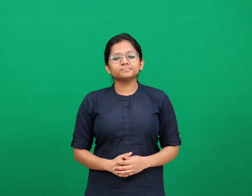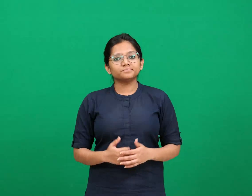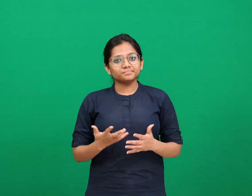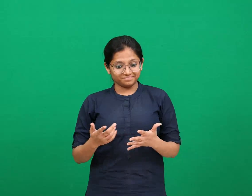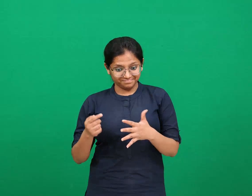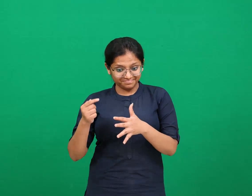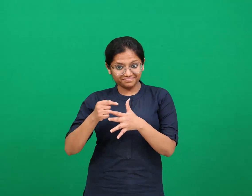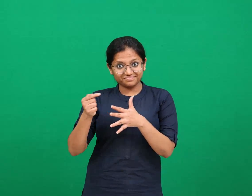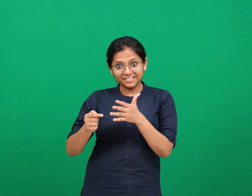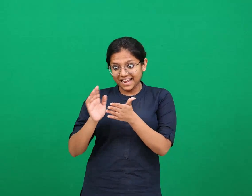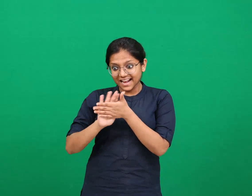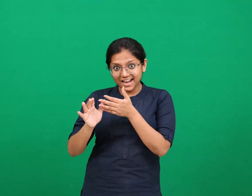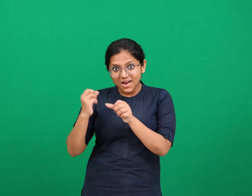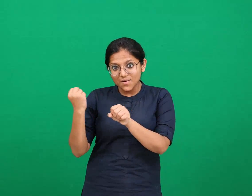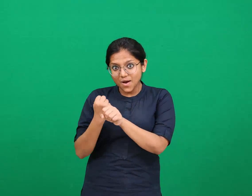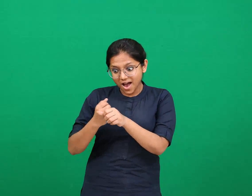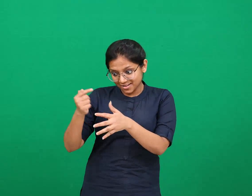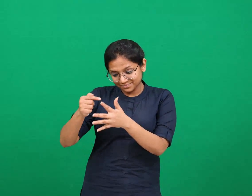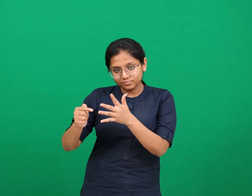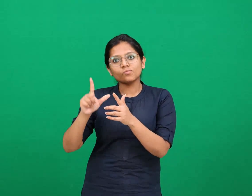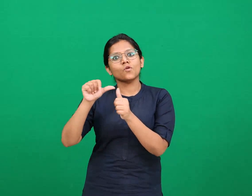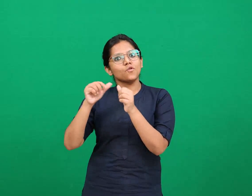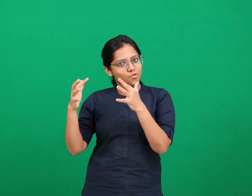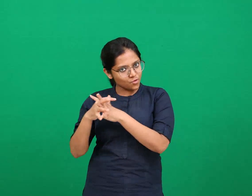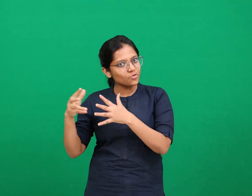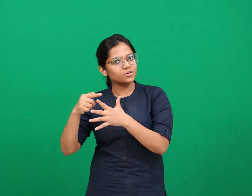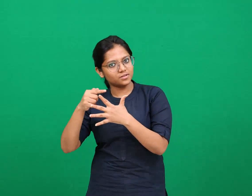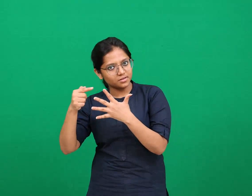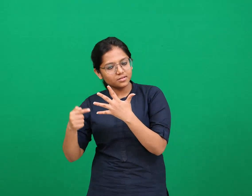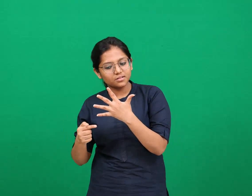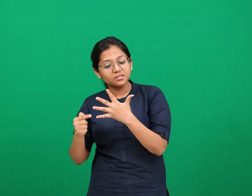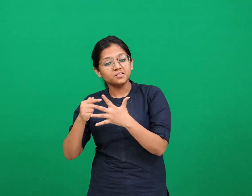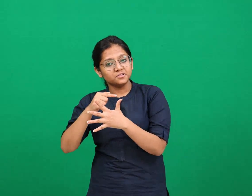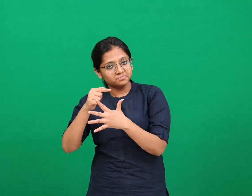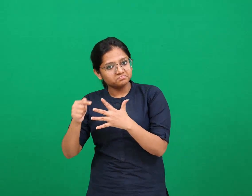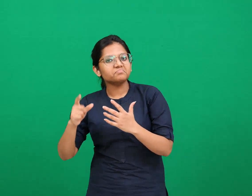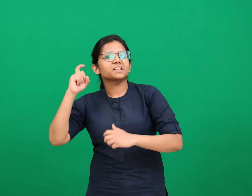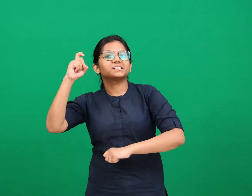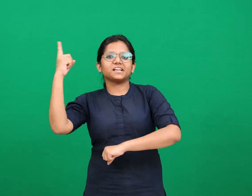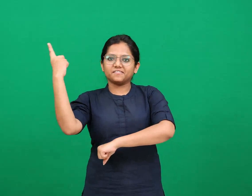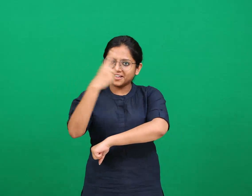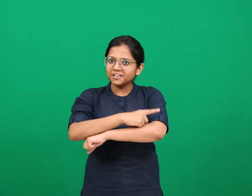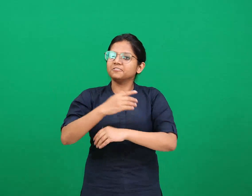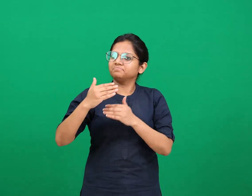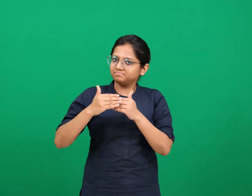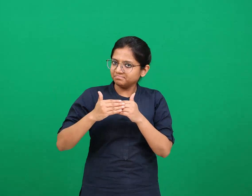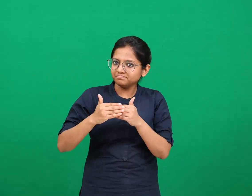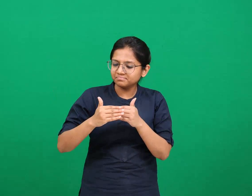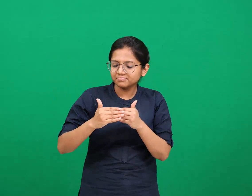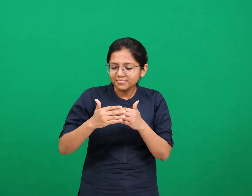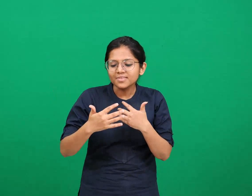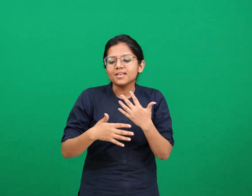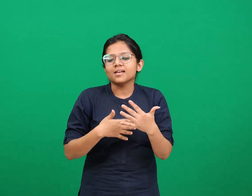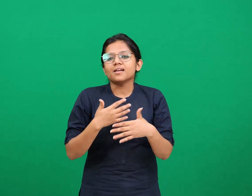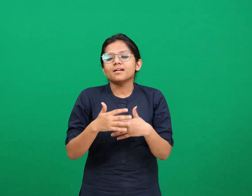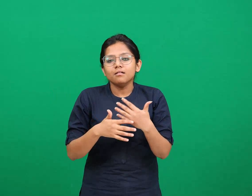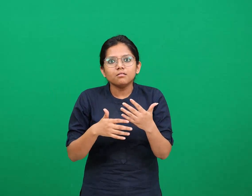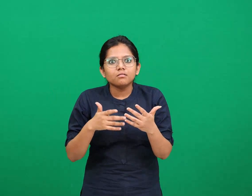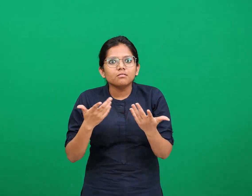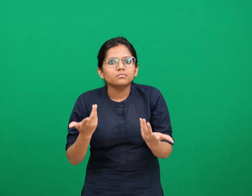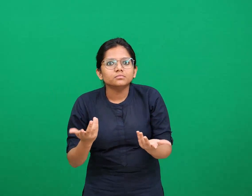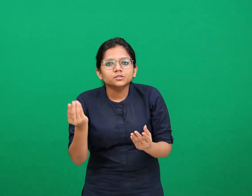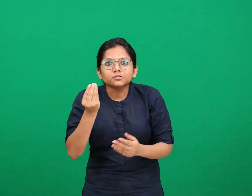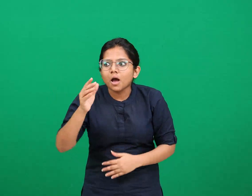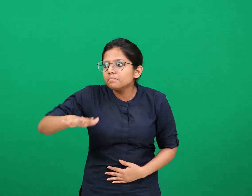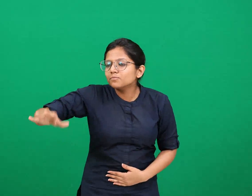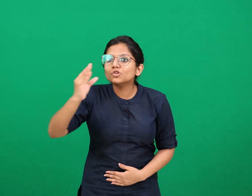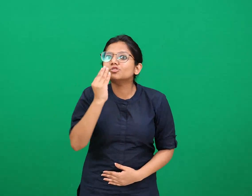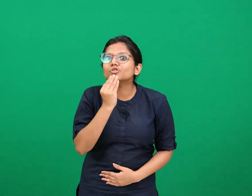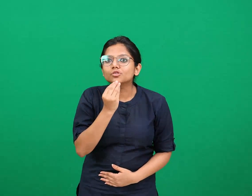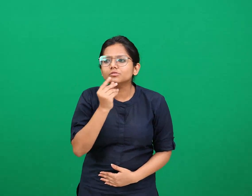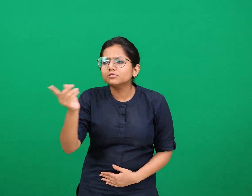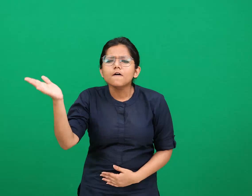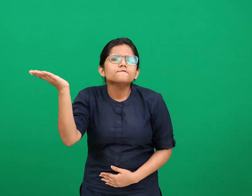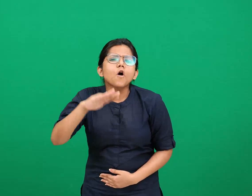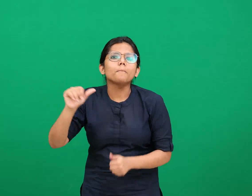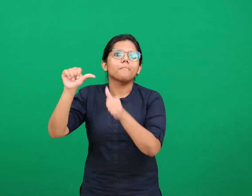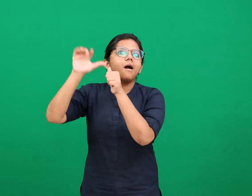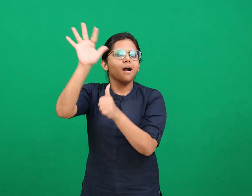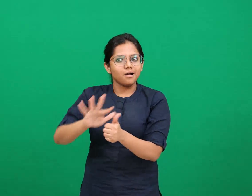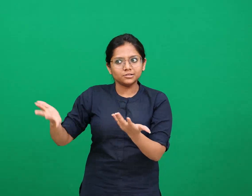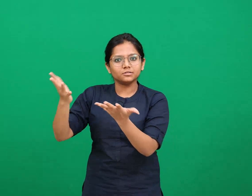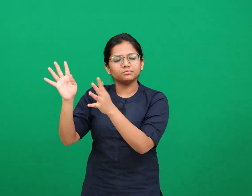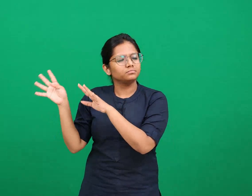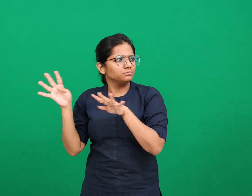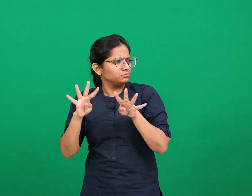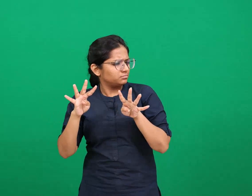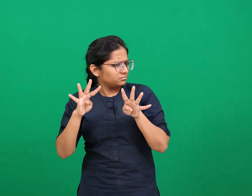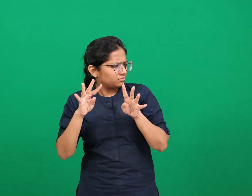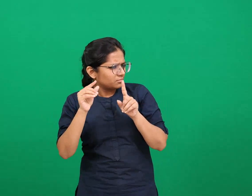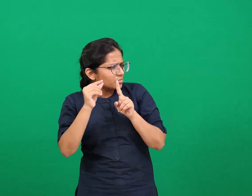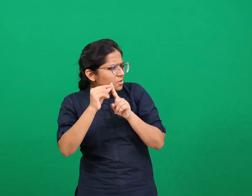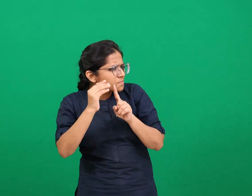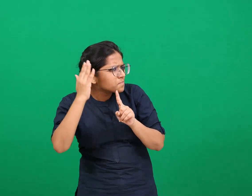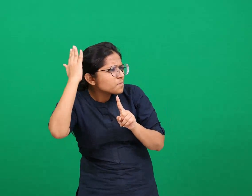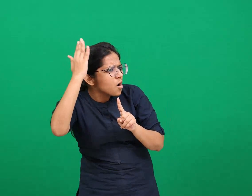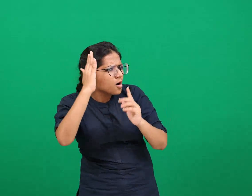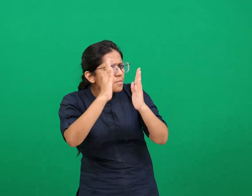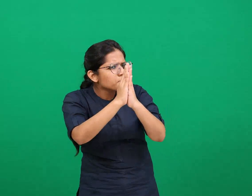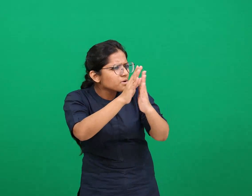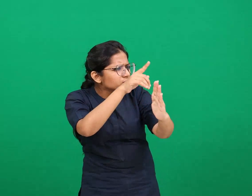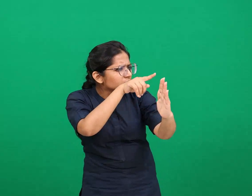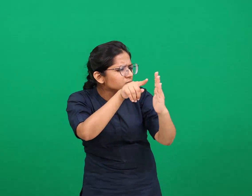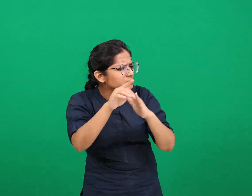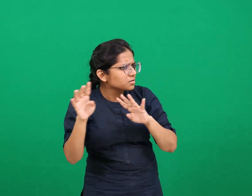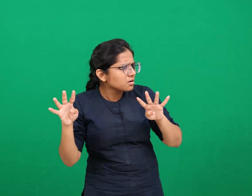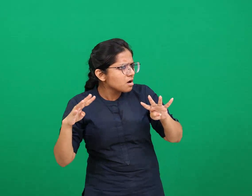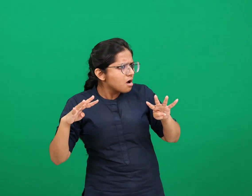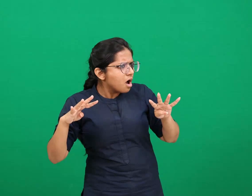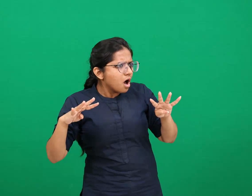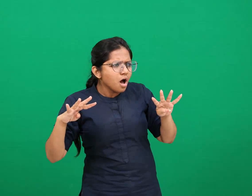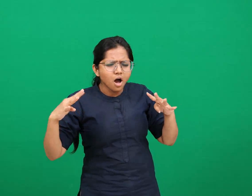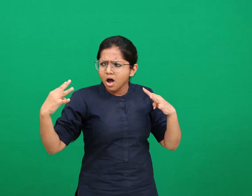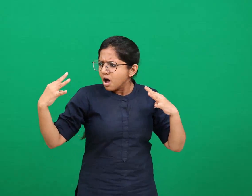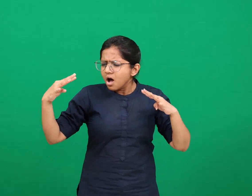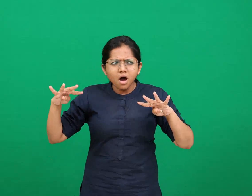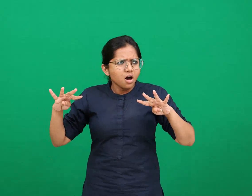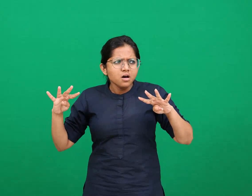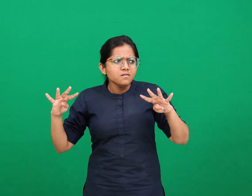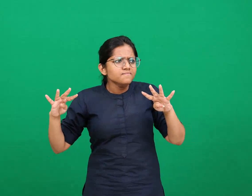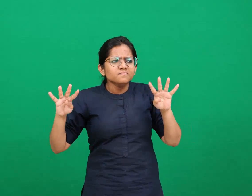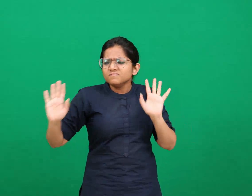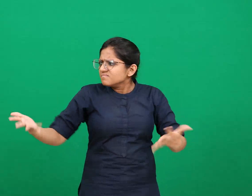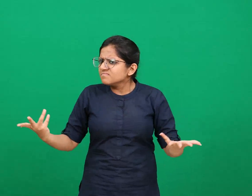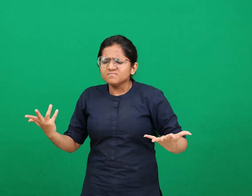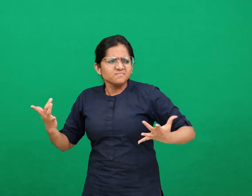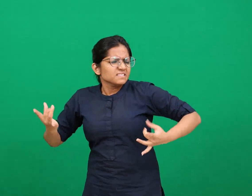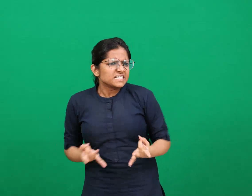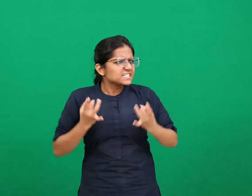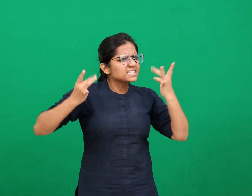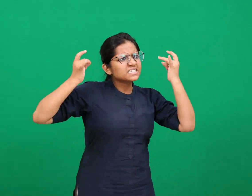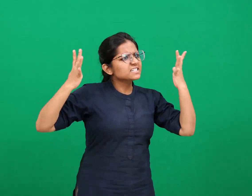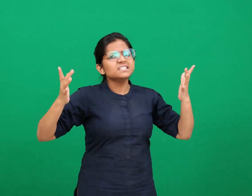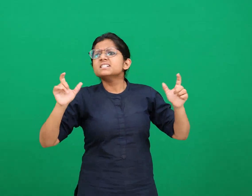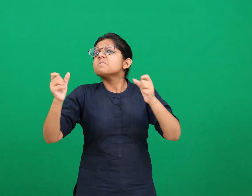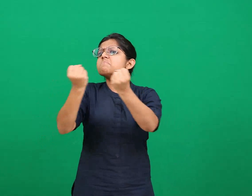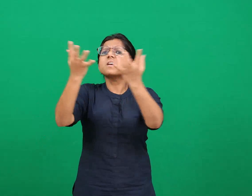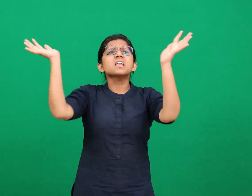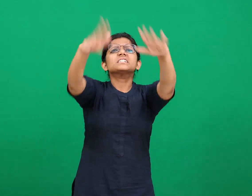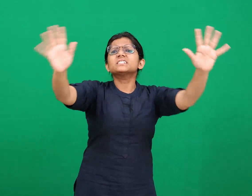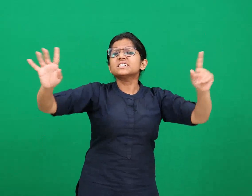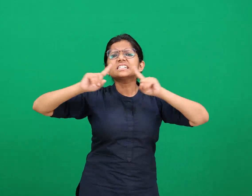When the seven days were almost over, some Jews from the province of Asia saw Paul at the temple.